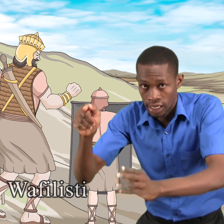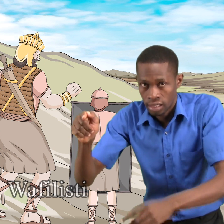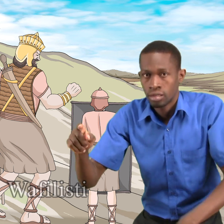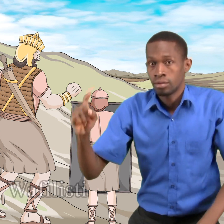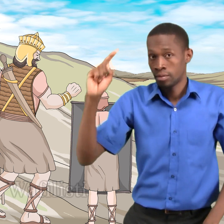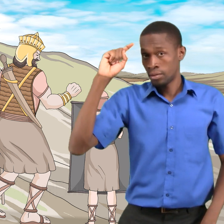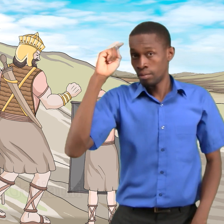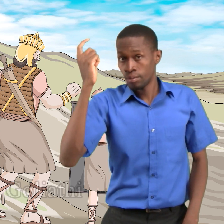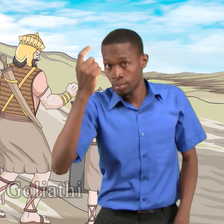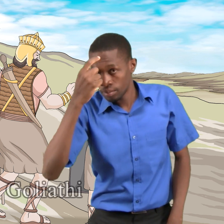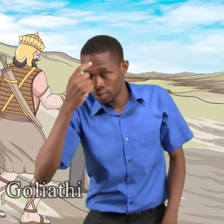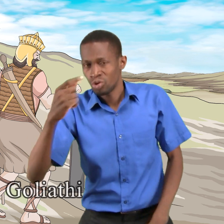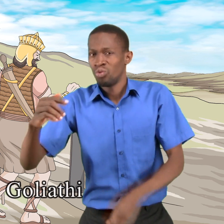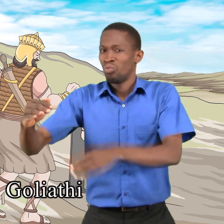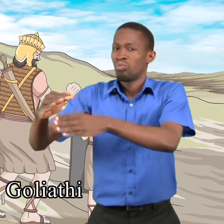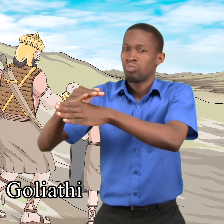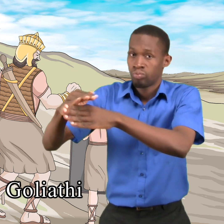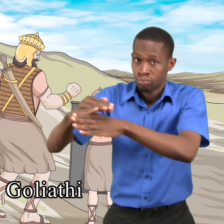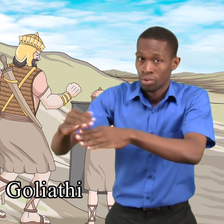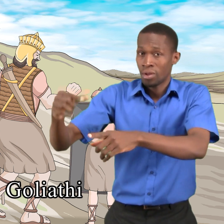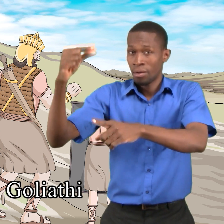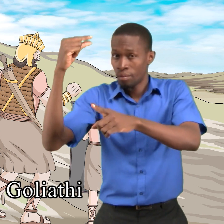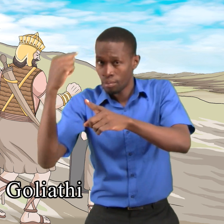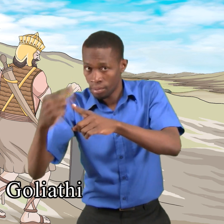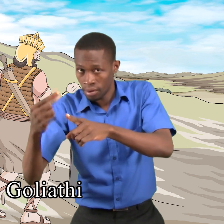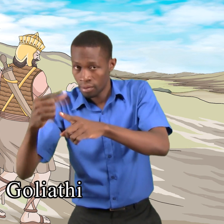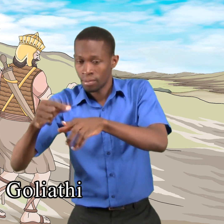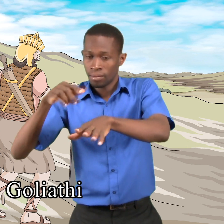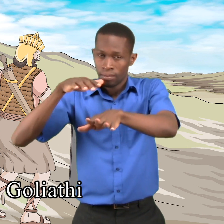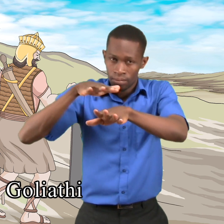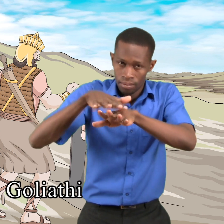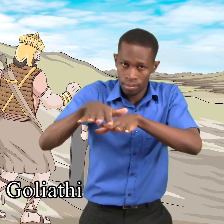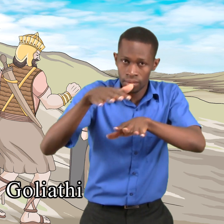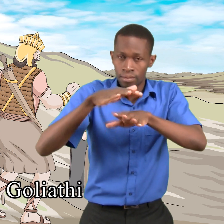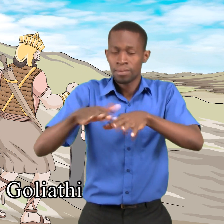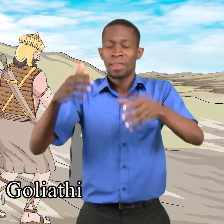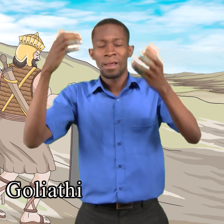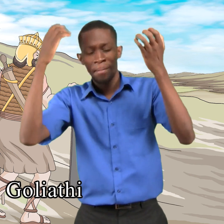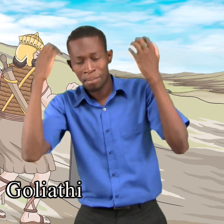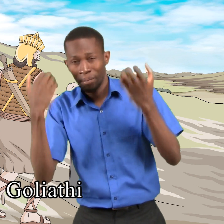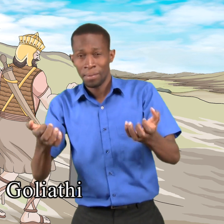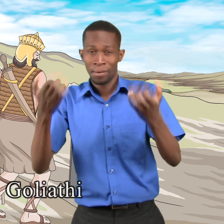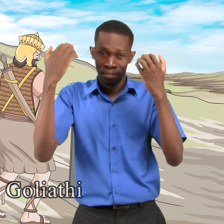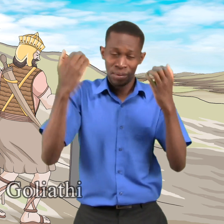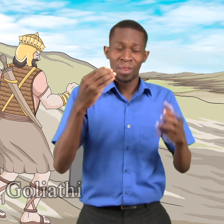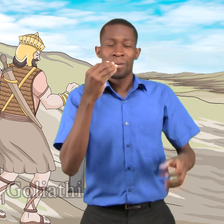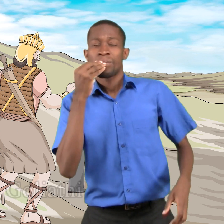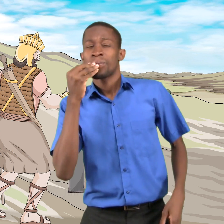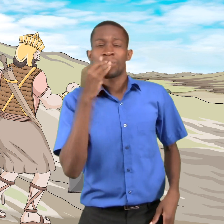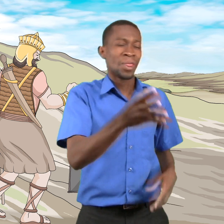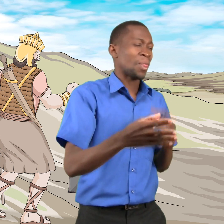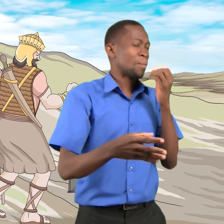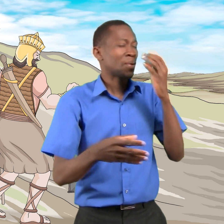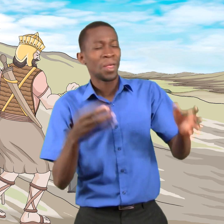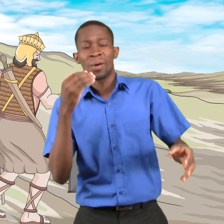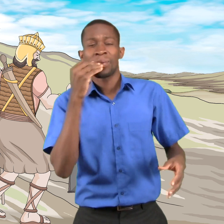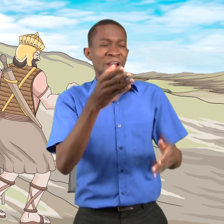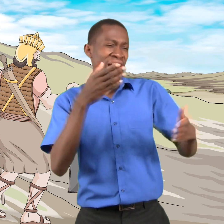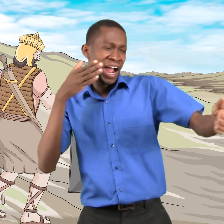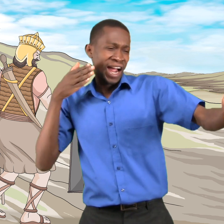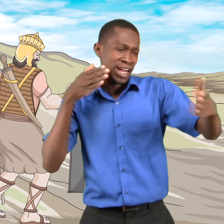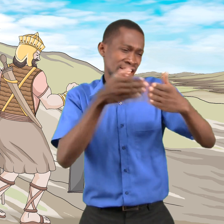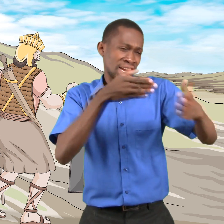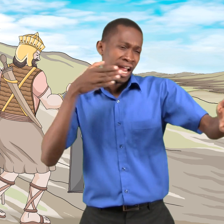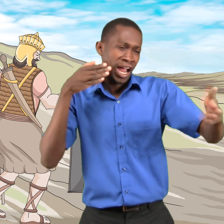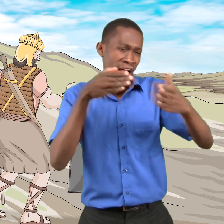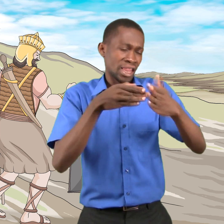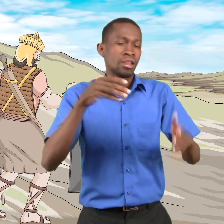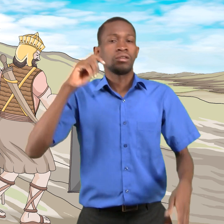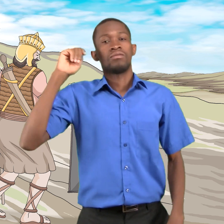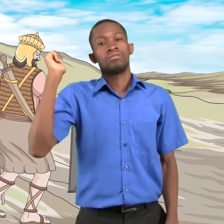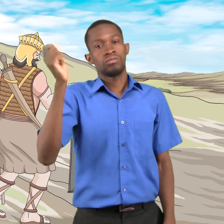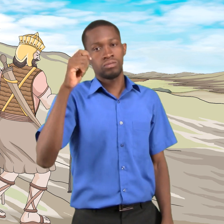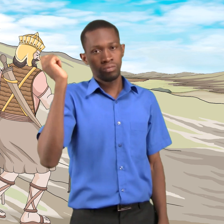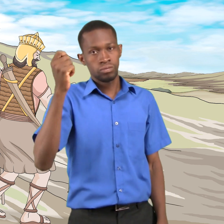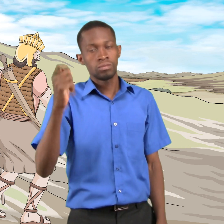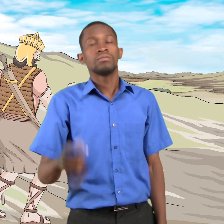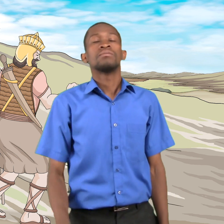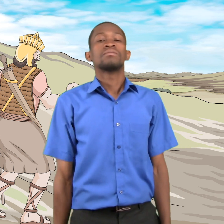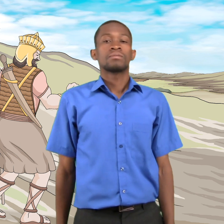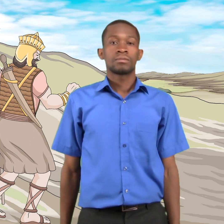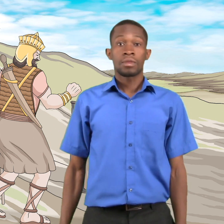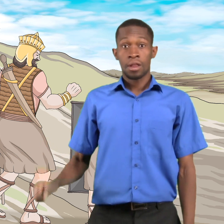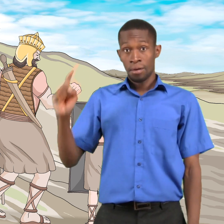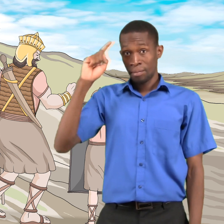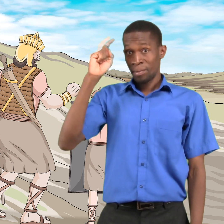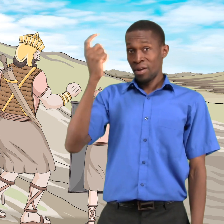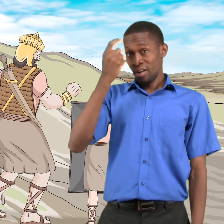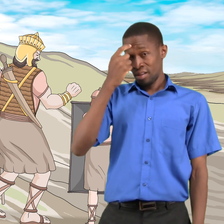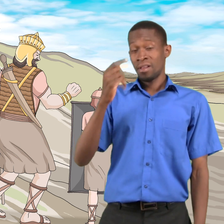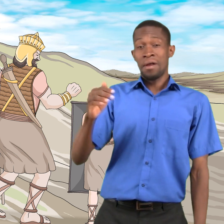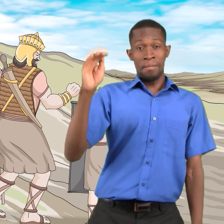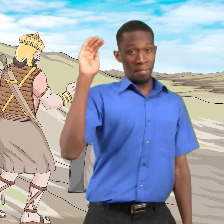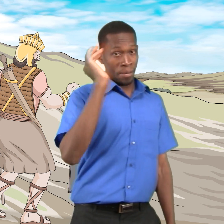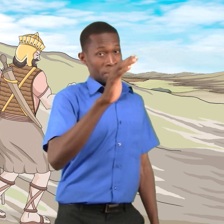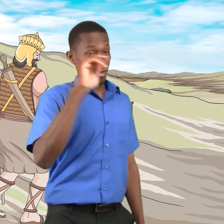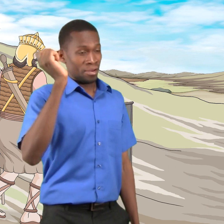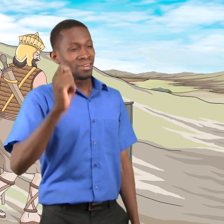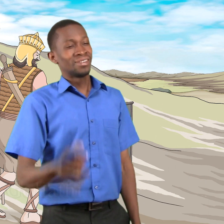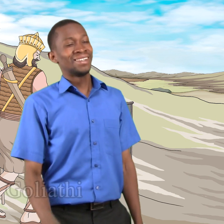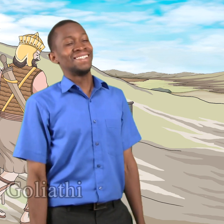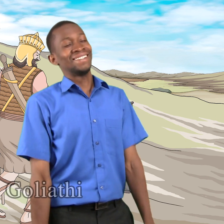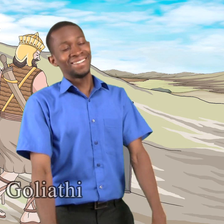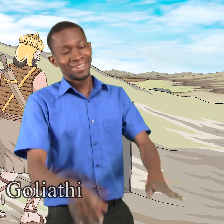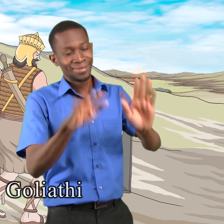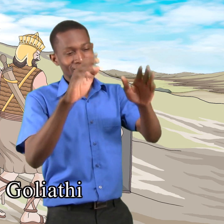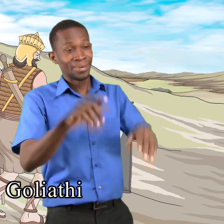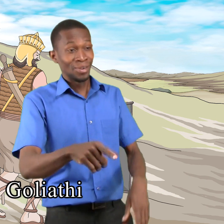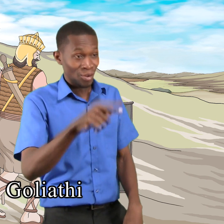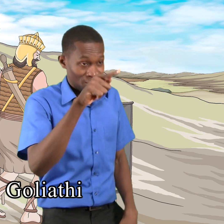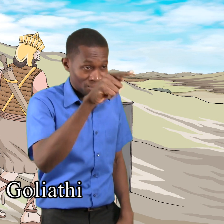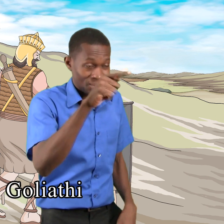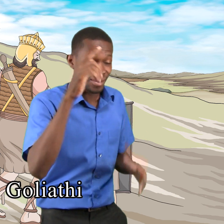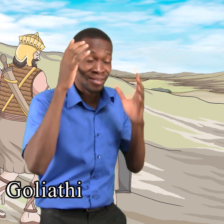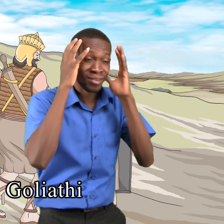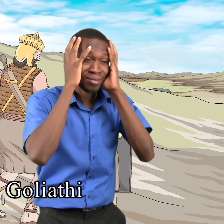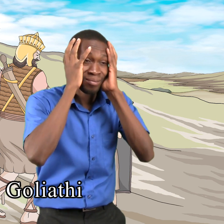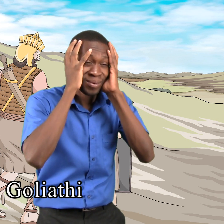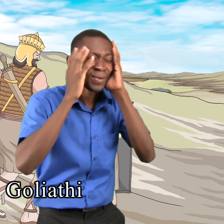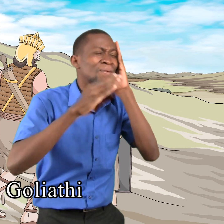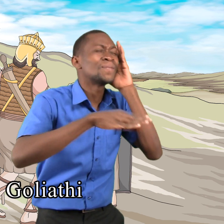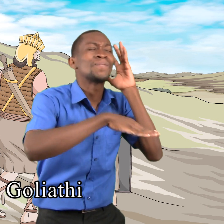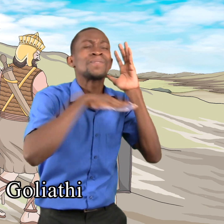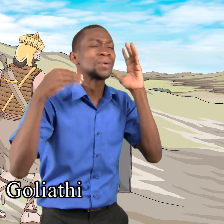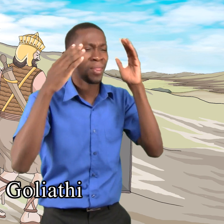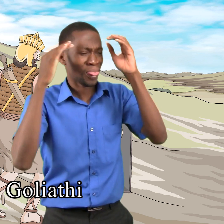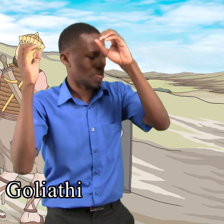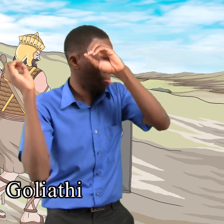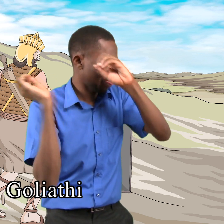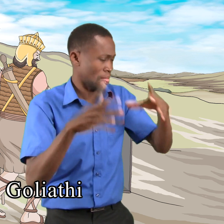And the Philistine cursed David by his gods.